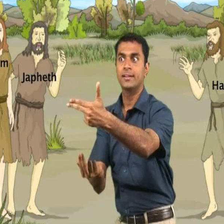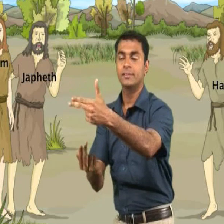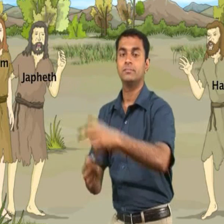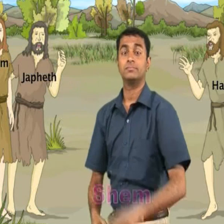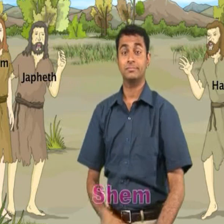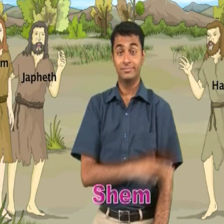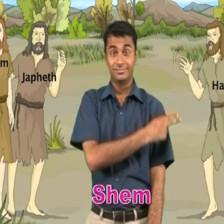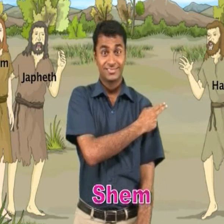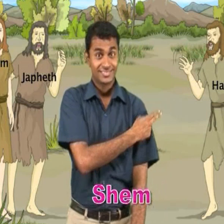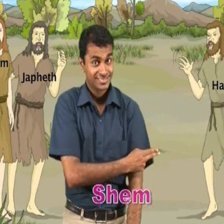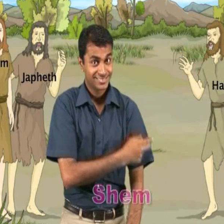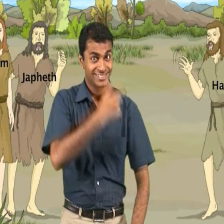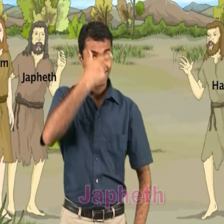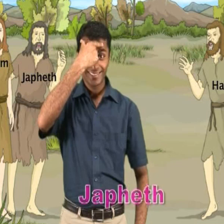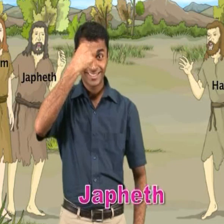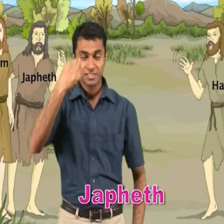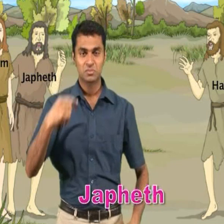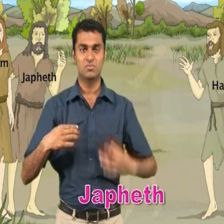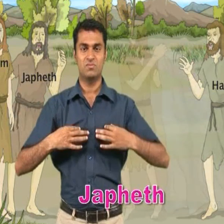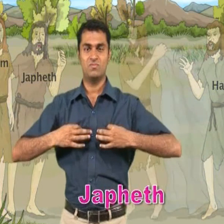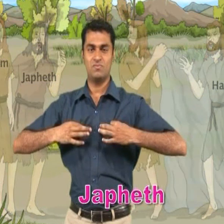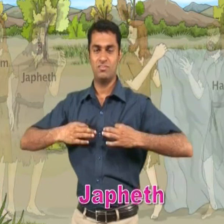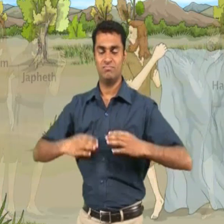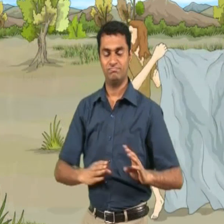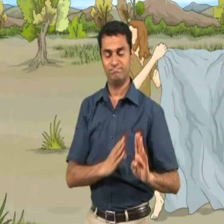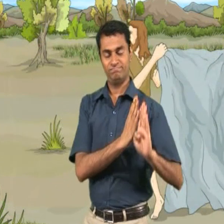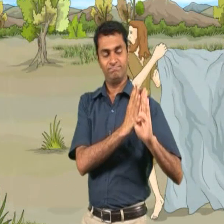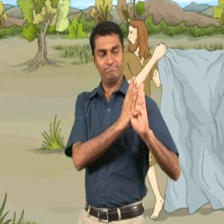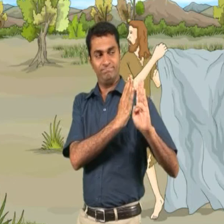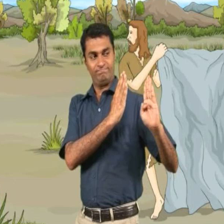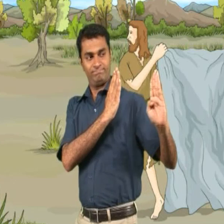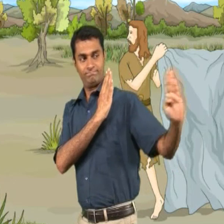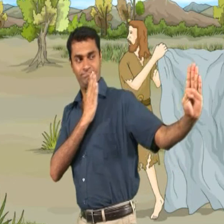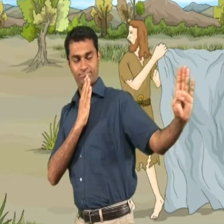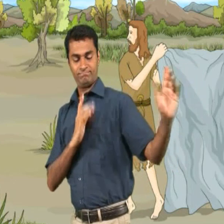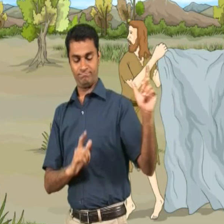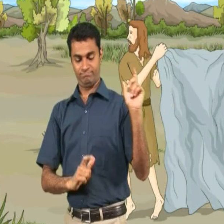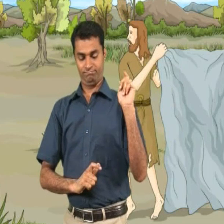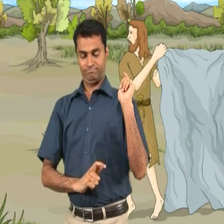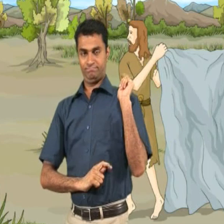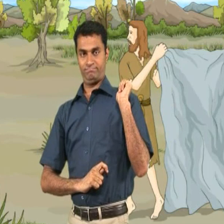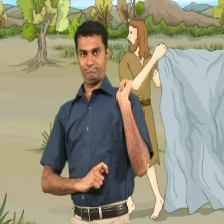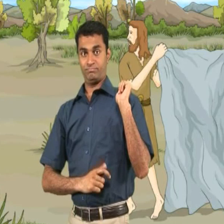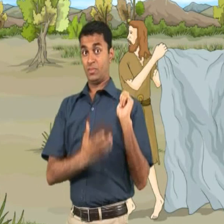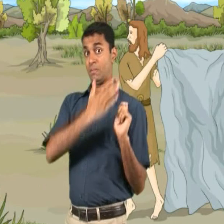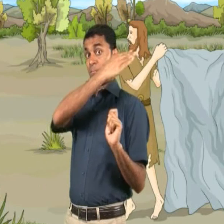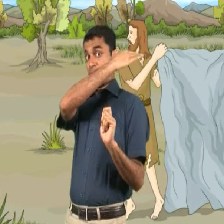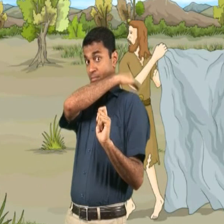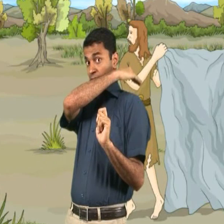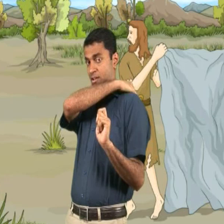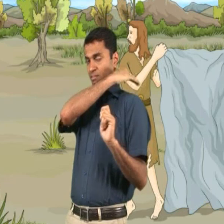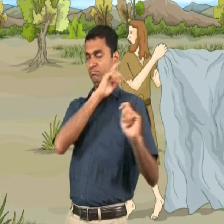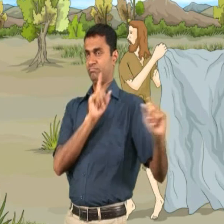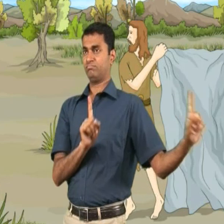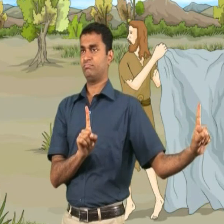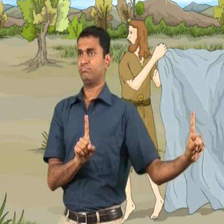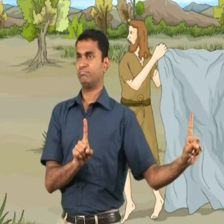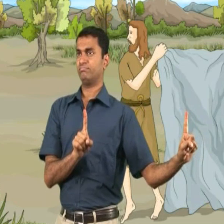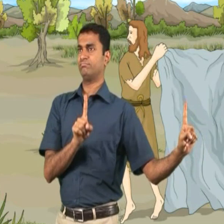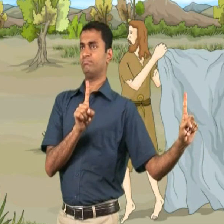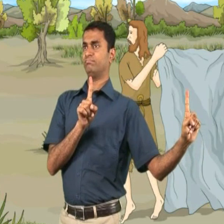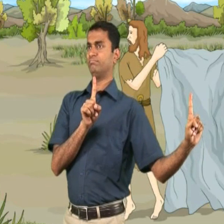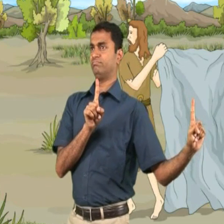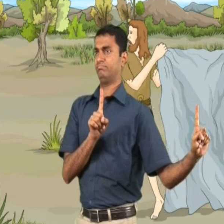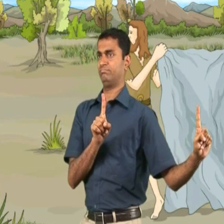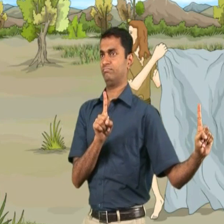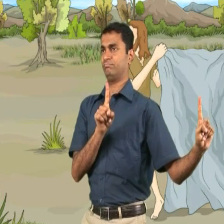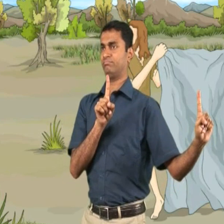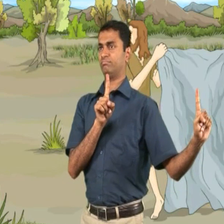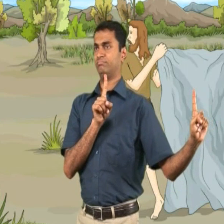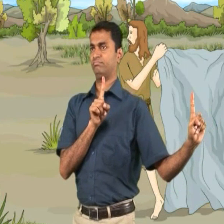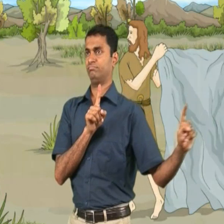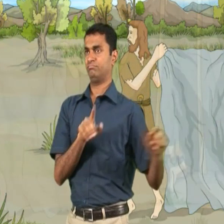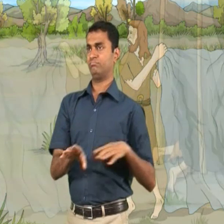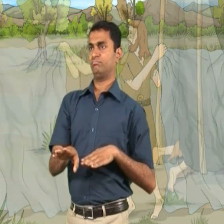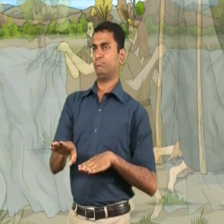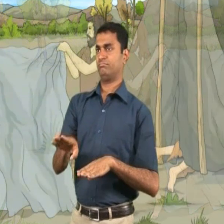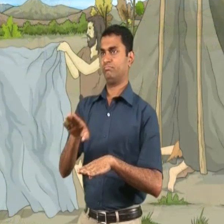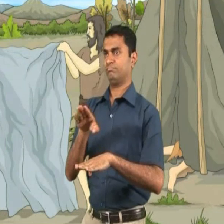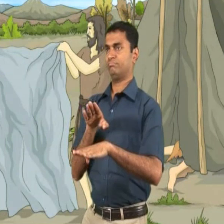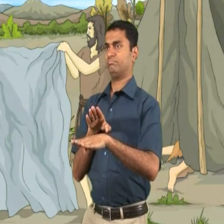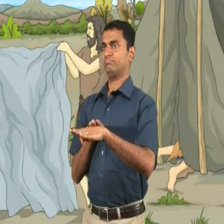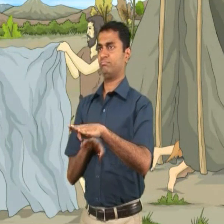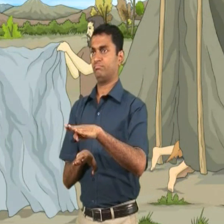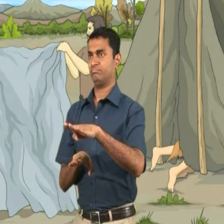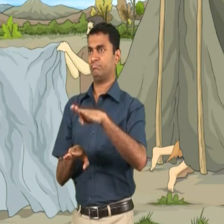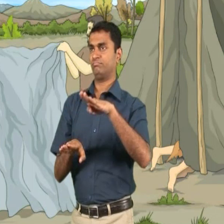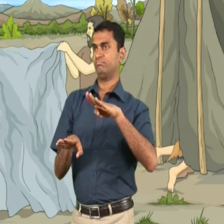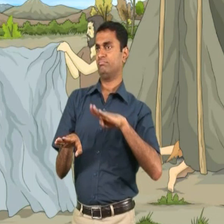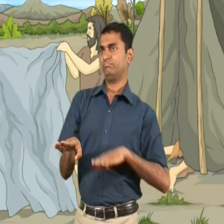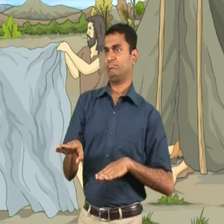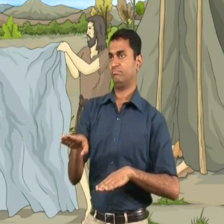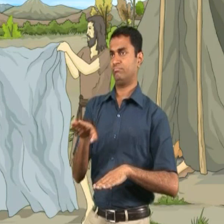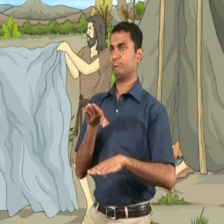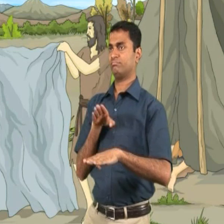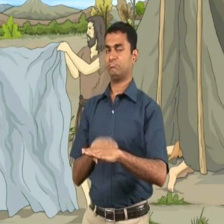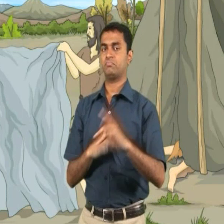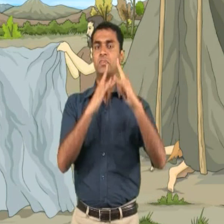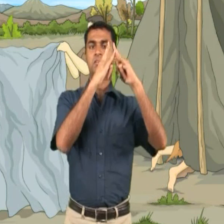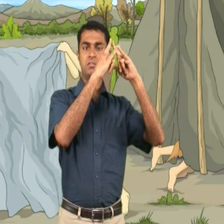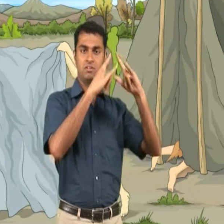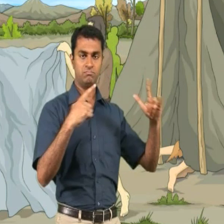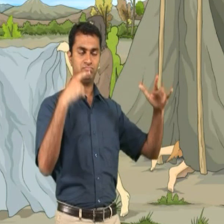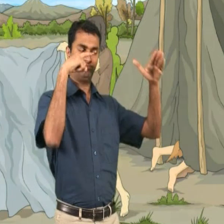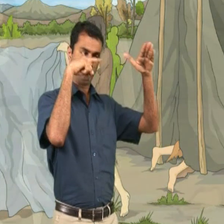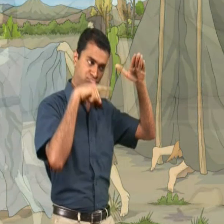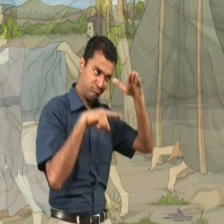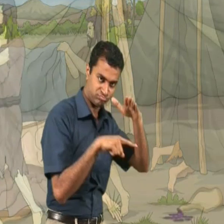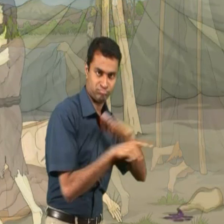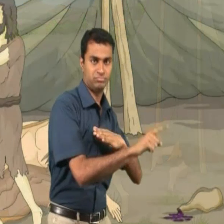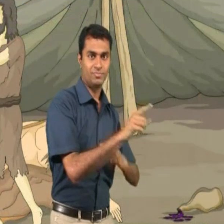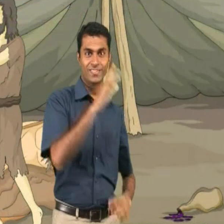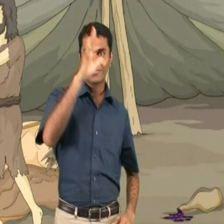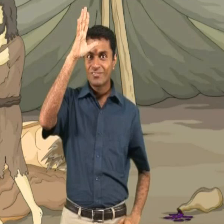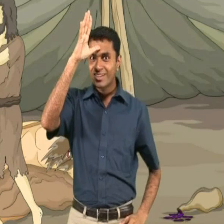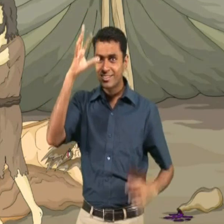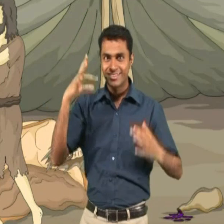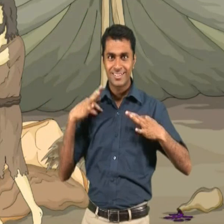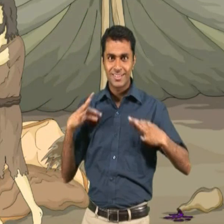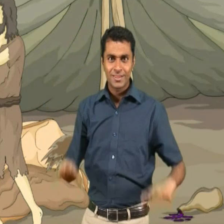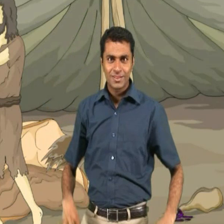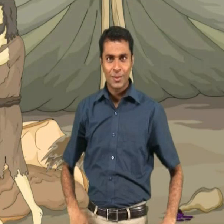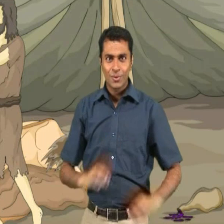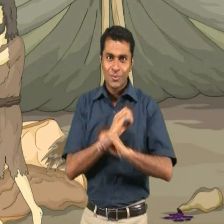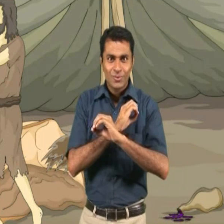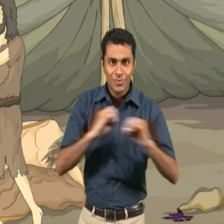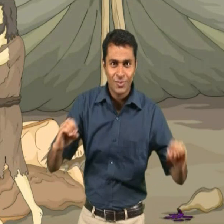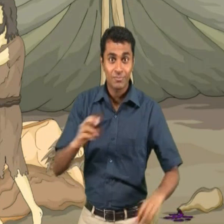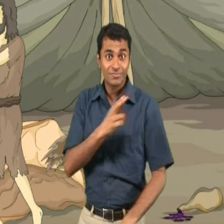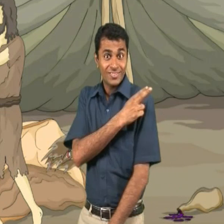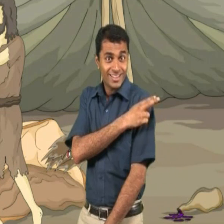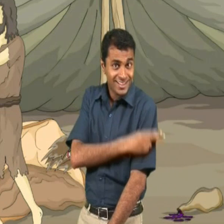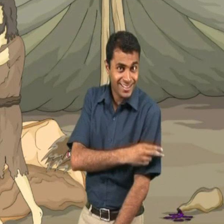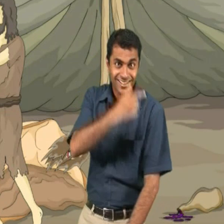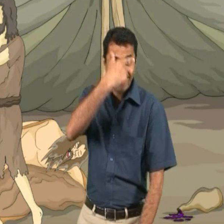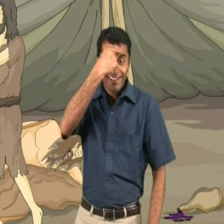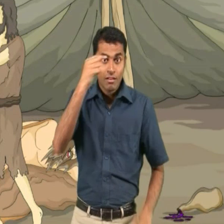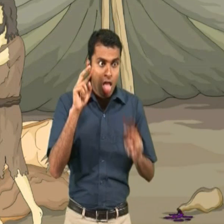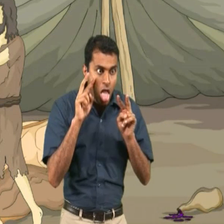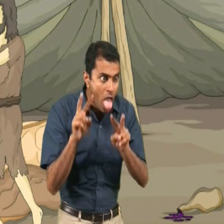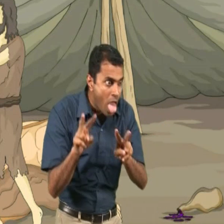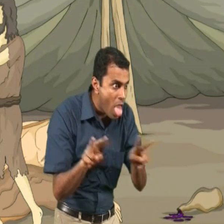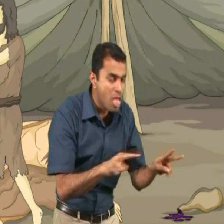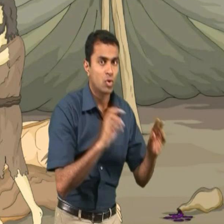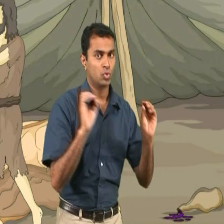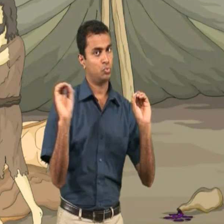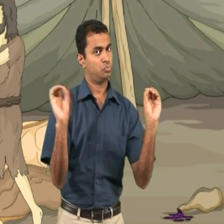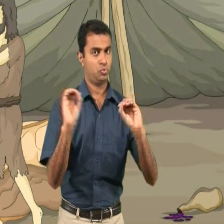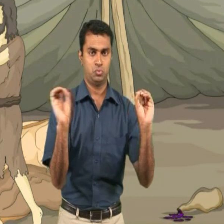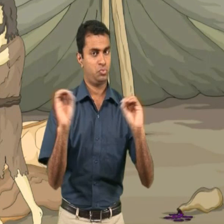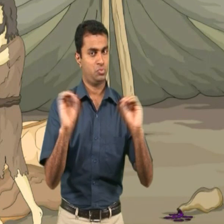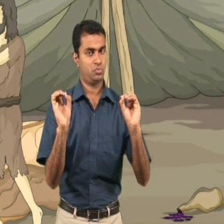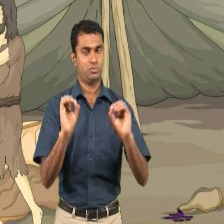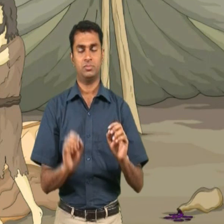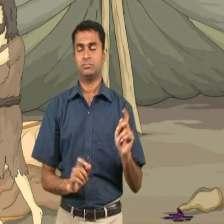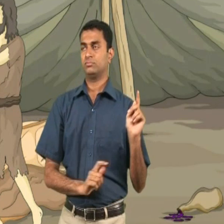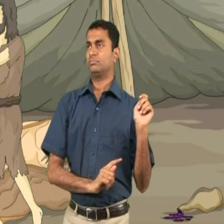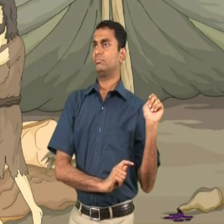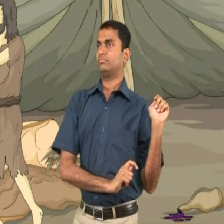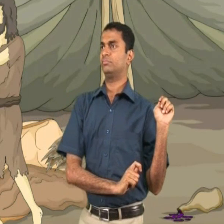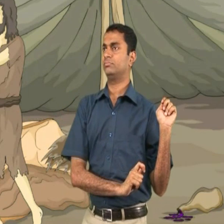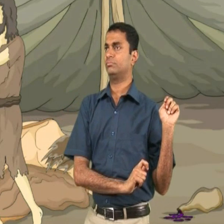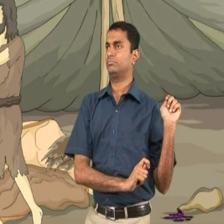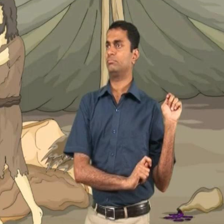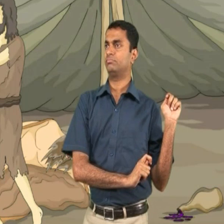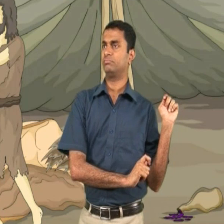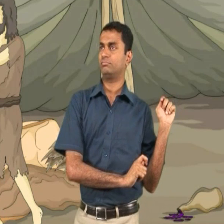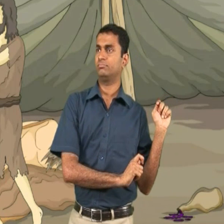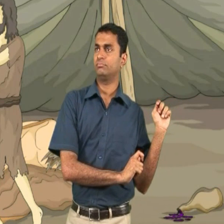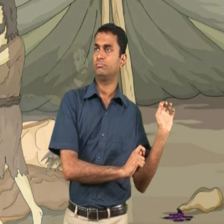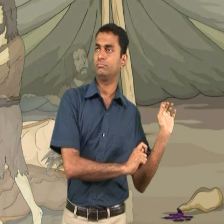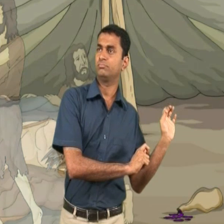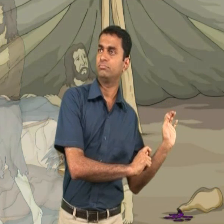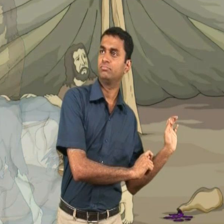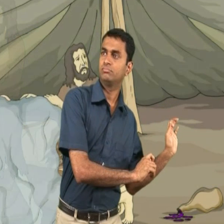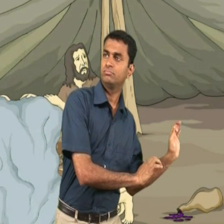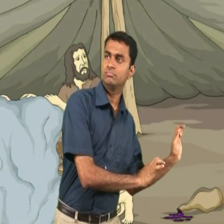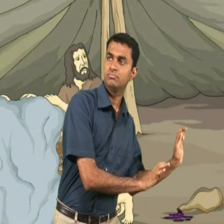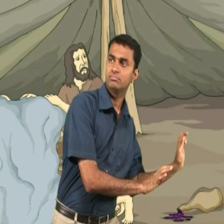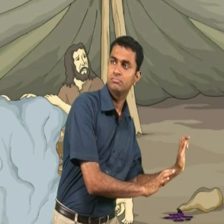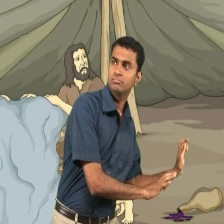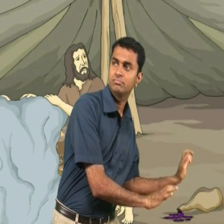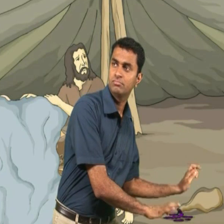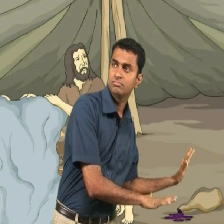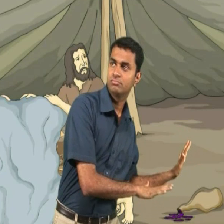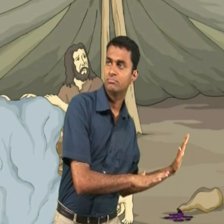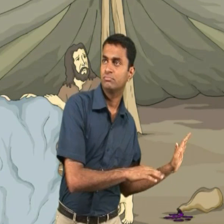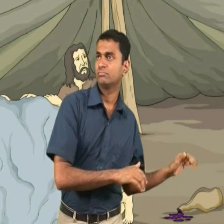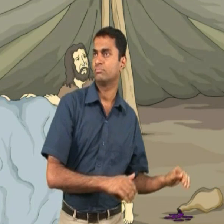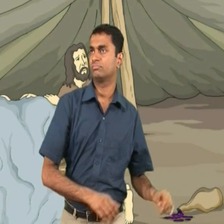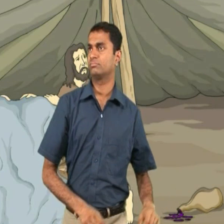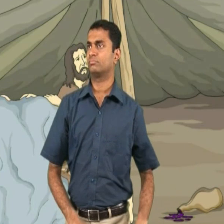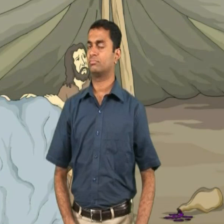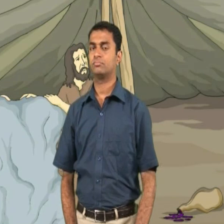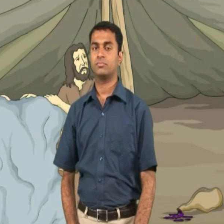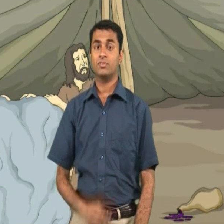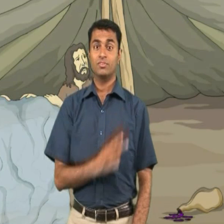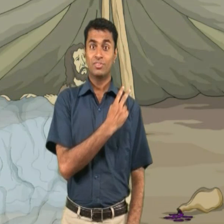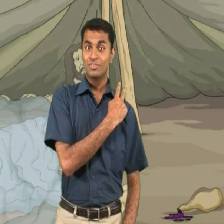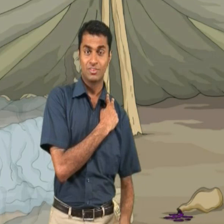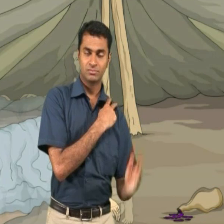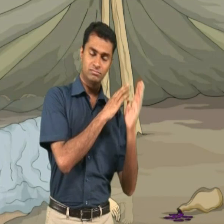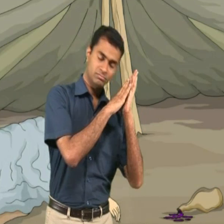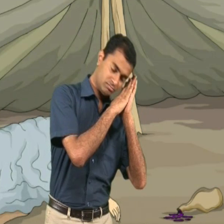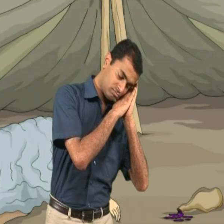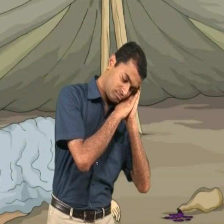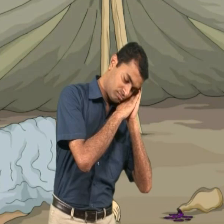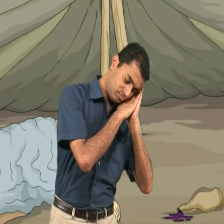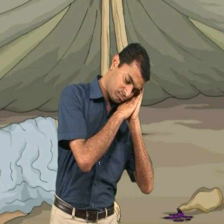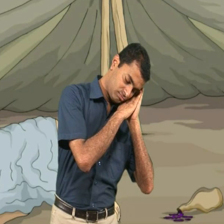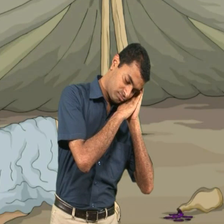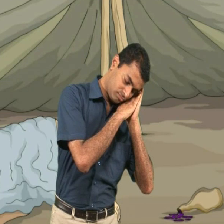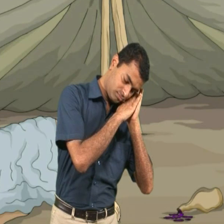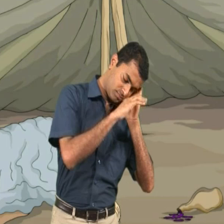Then Shem and Japheth took a garment and placed it across their shoulders, and walking backward, they covered their father’s nakedness. Their faces were turned away so that they did not see their father’s nakedness.